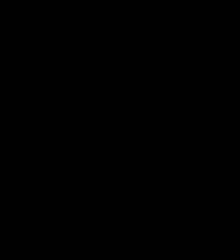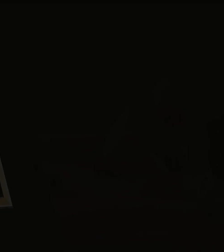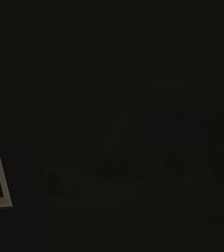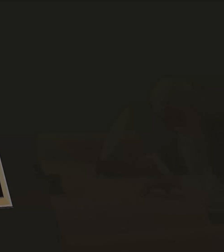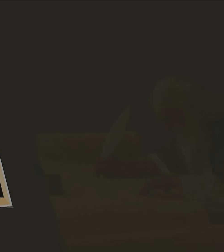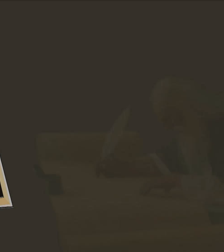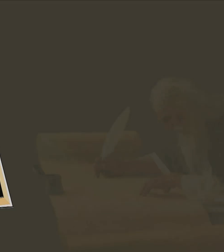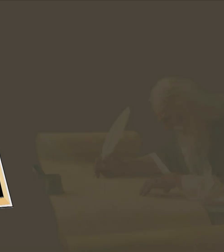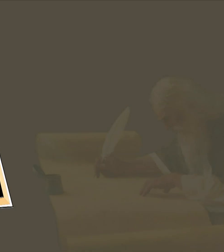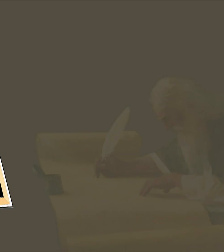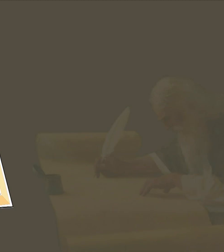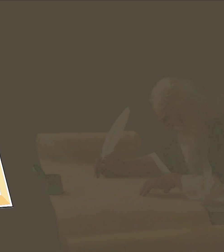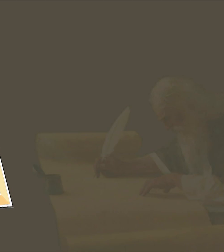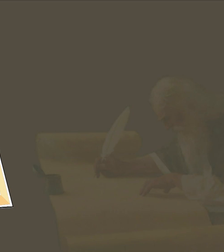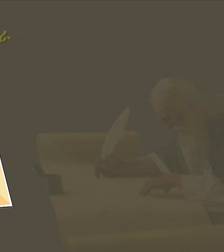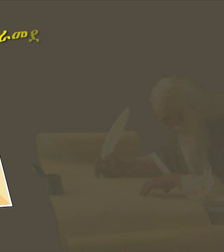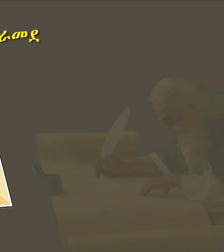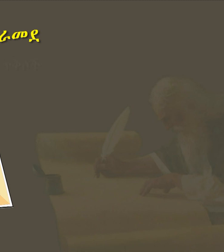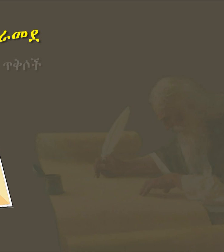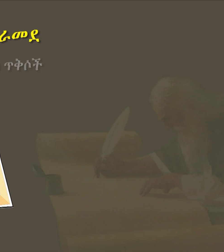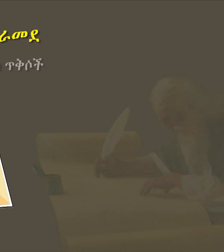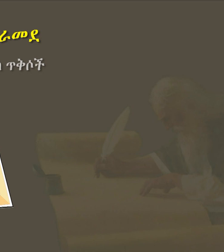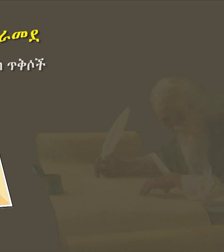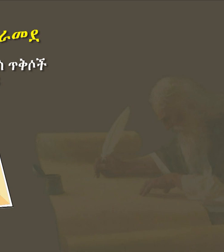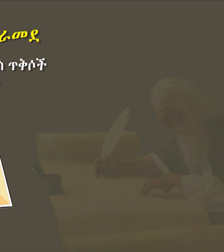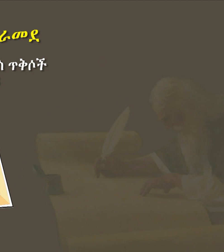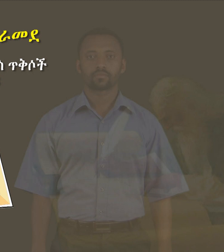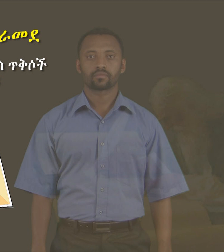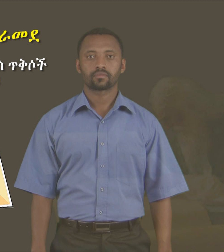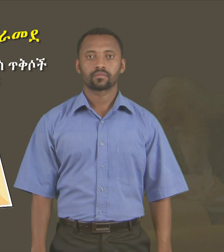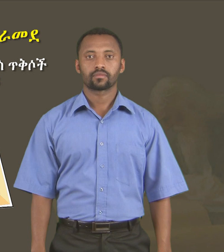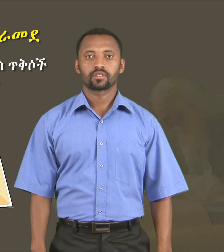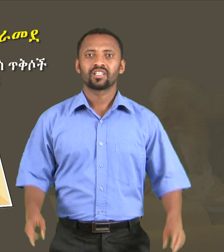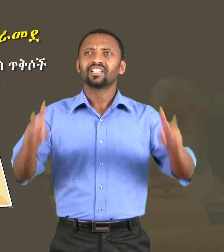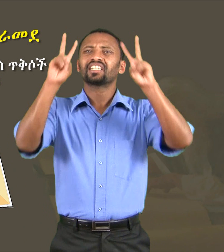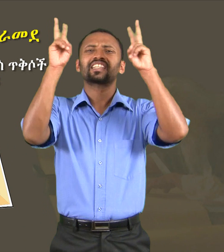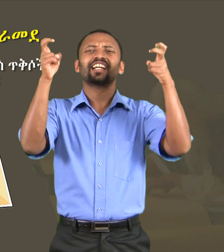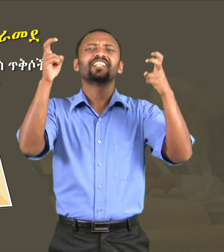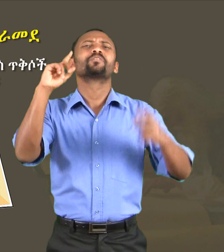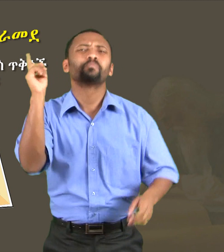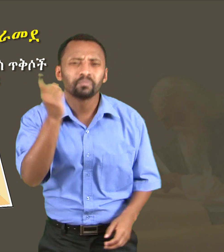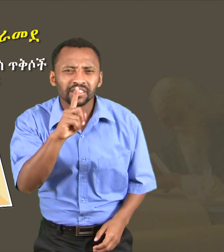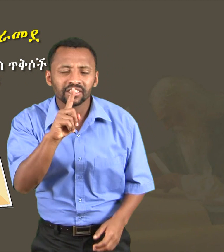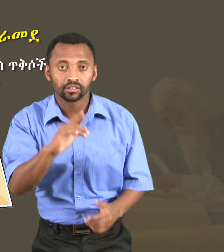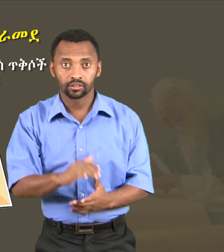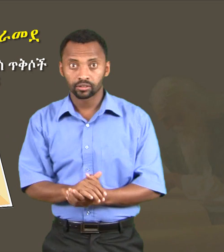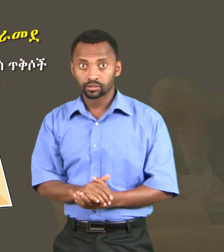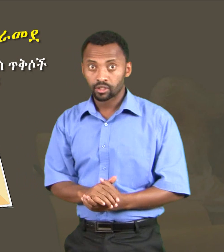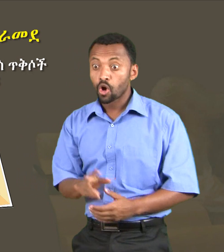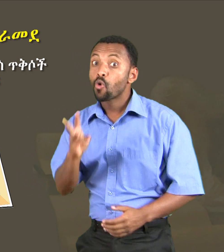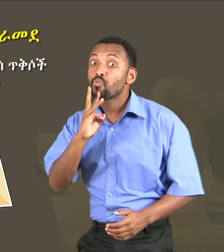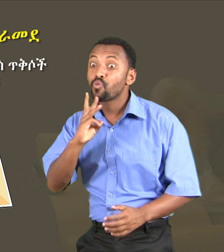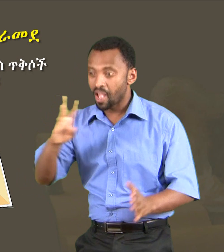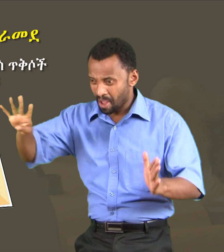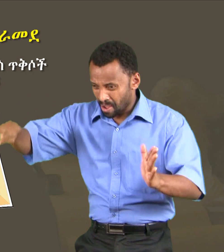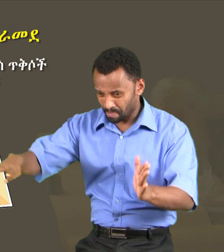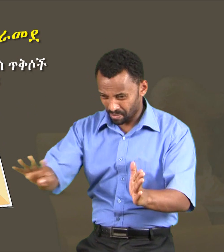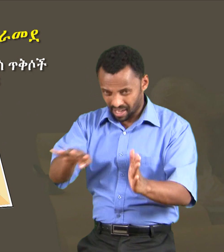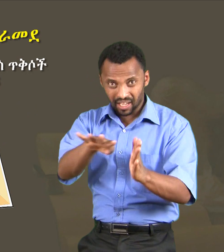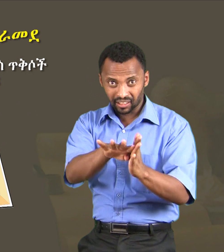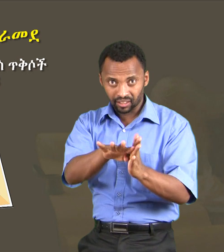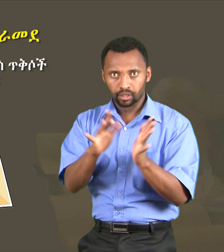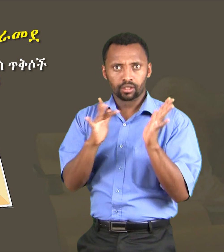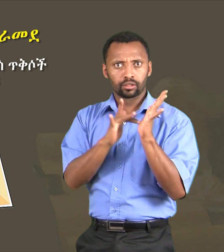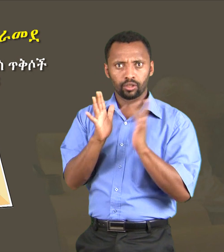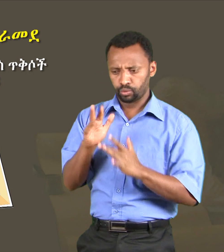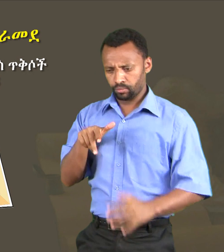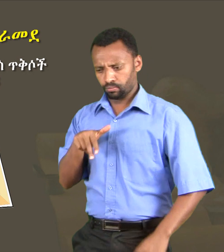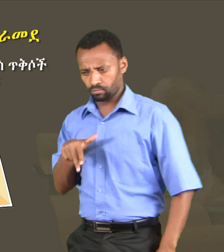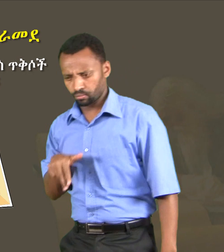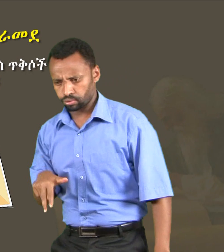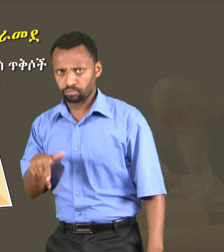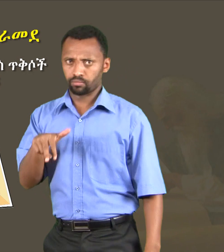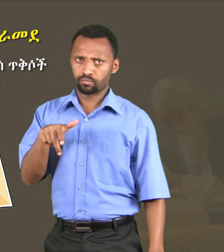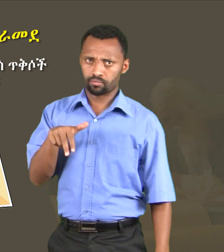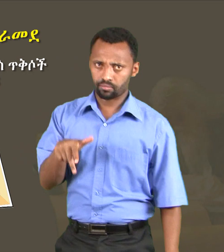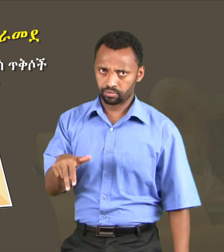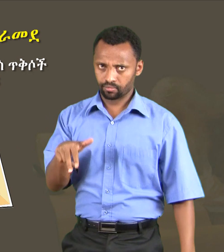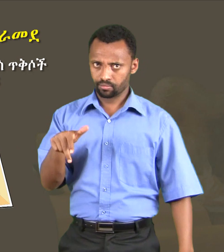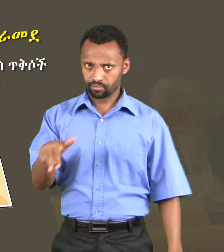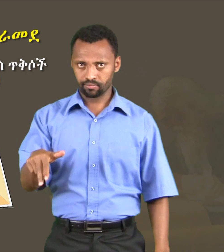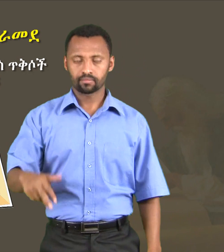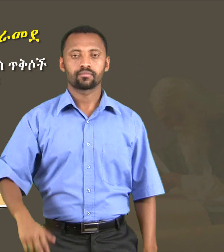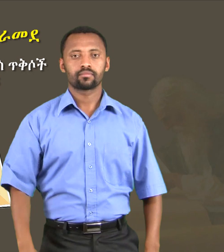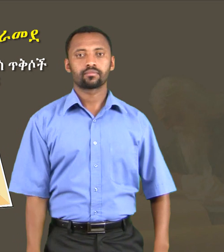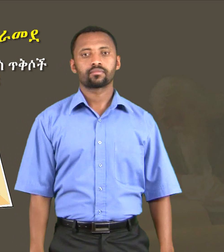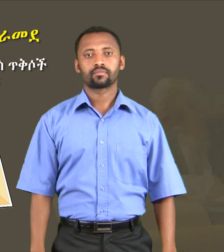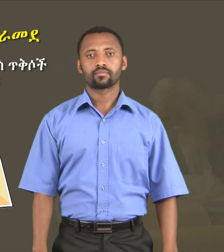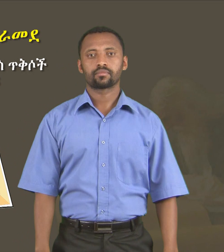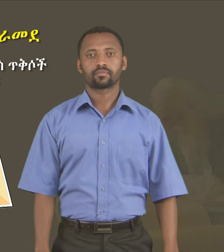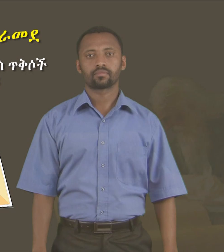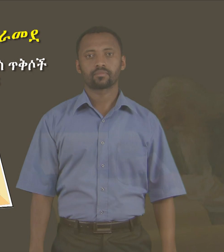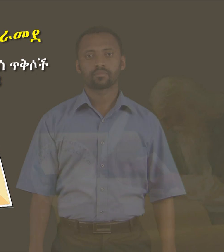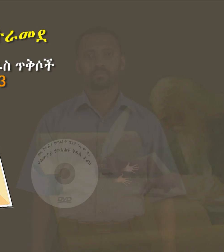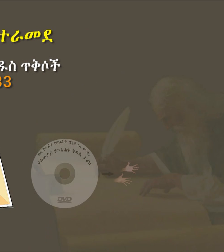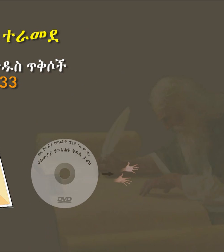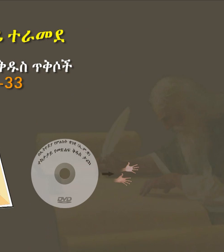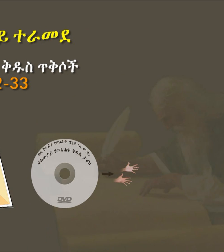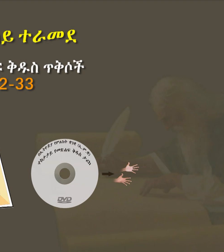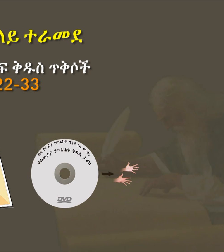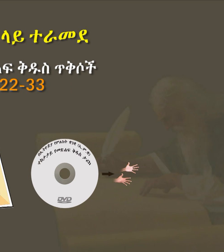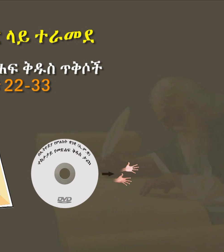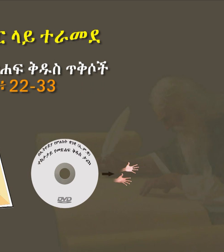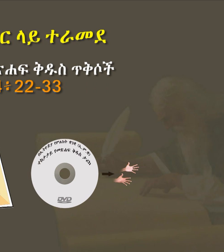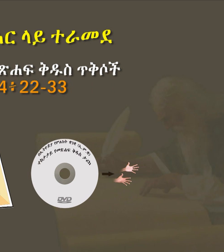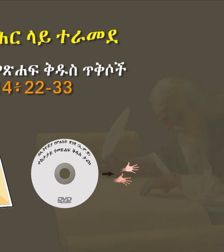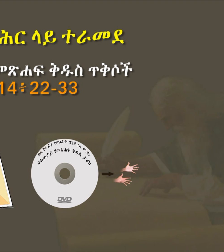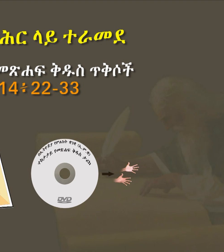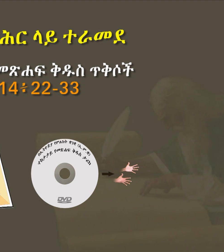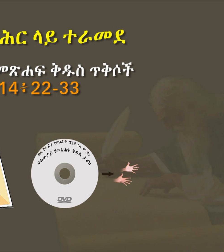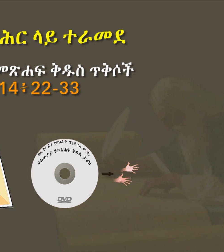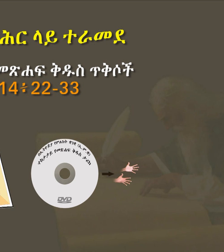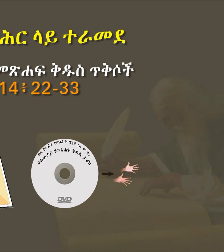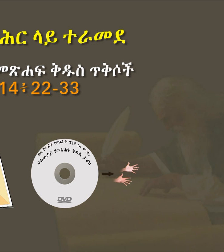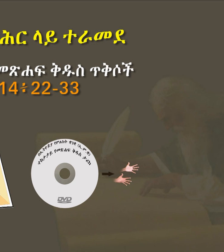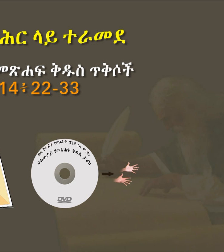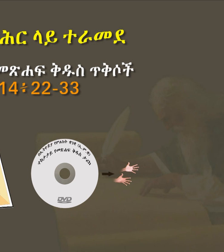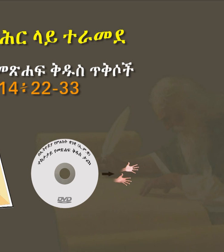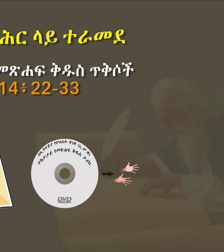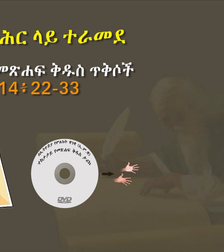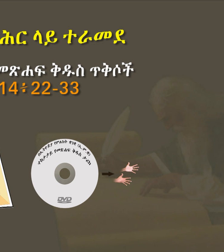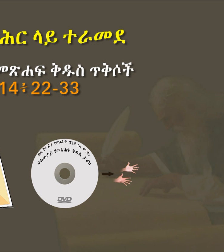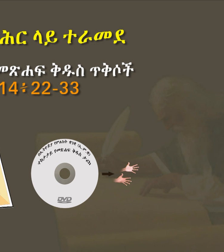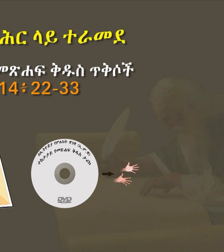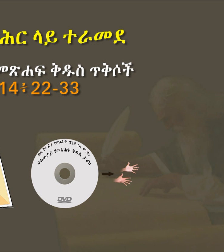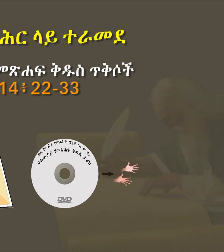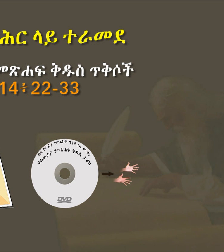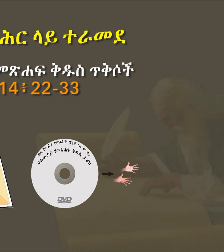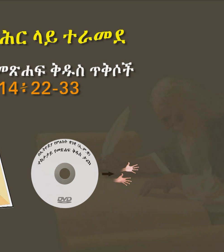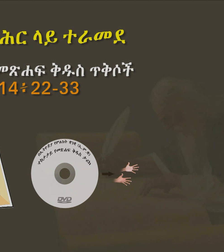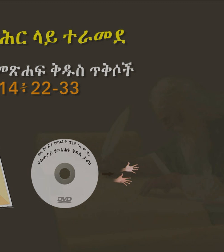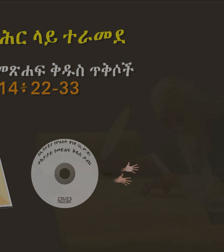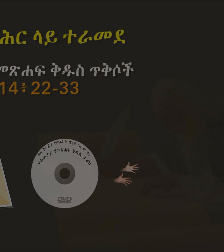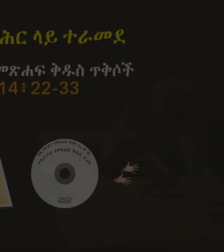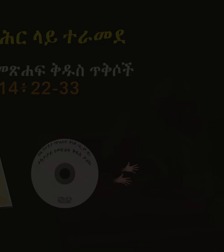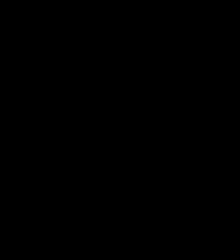Jesus walk on water